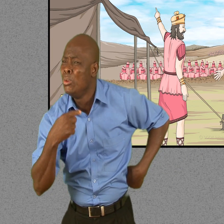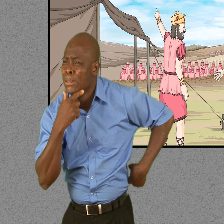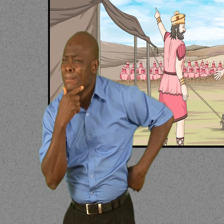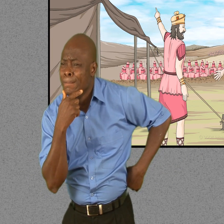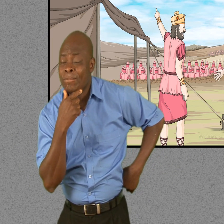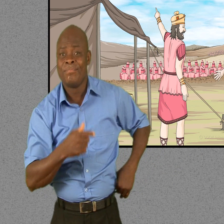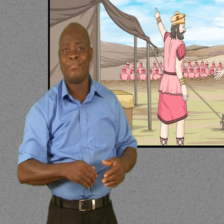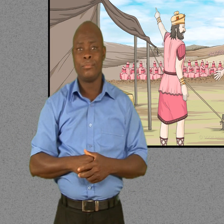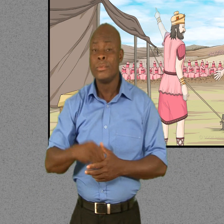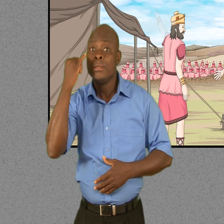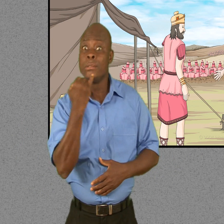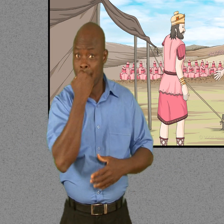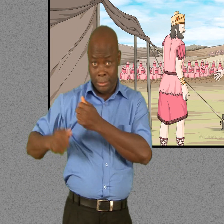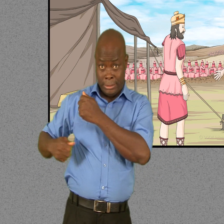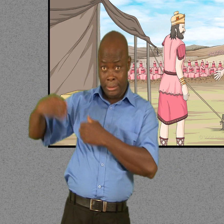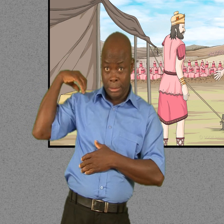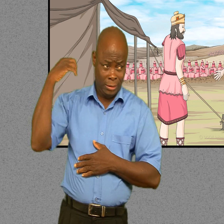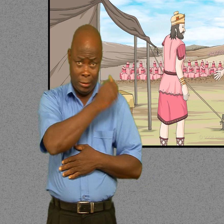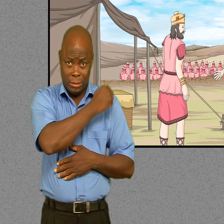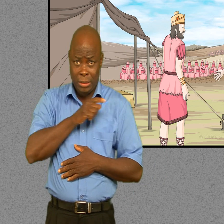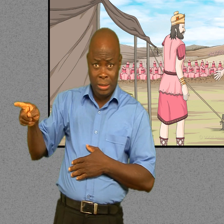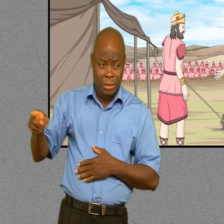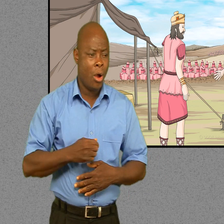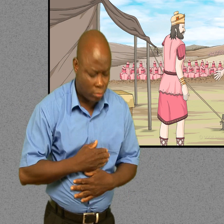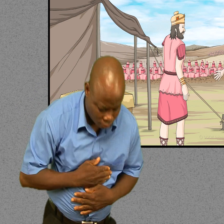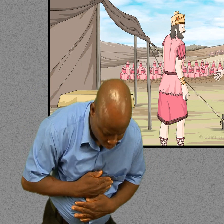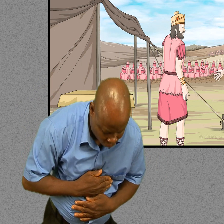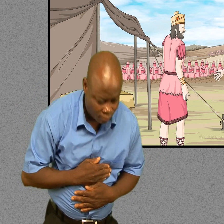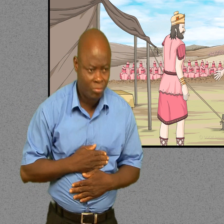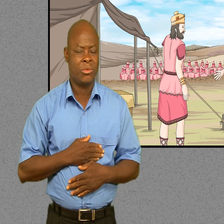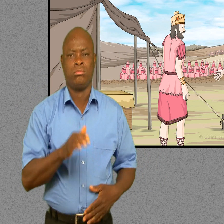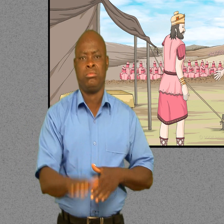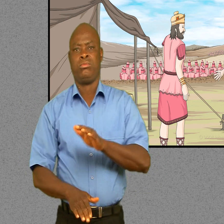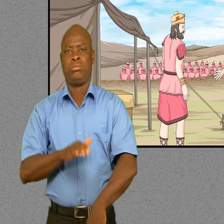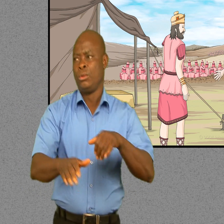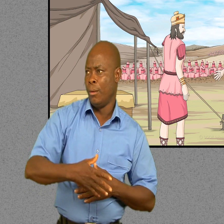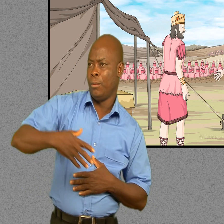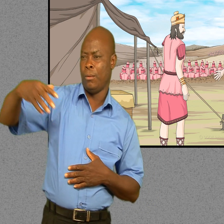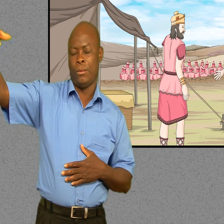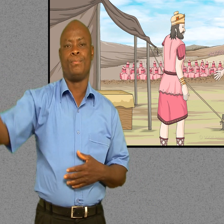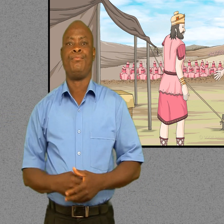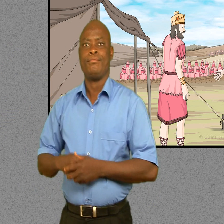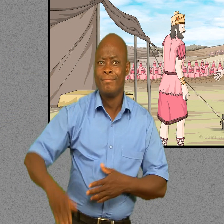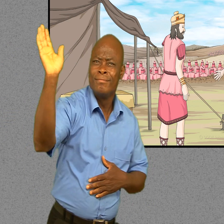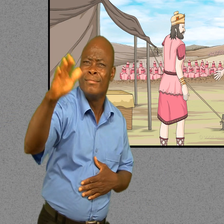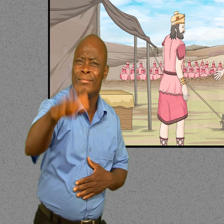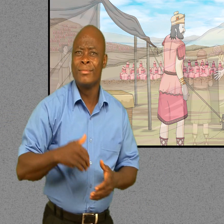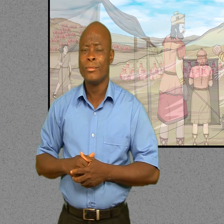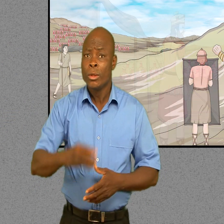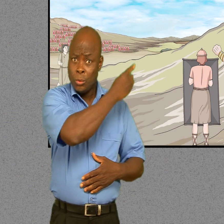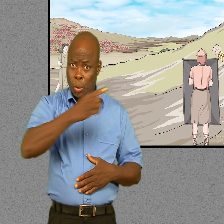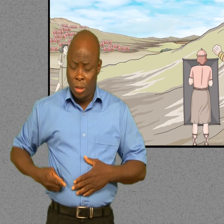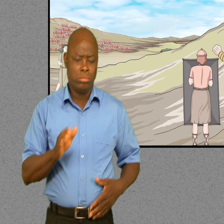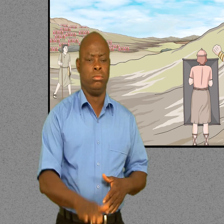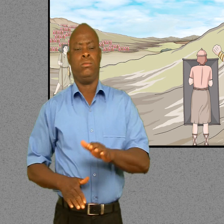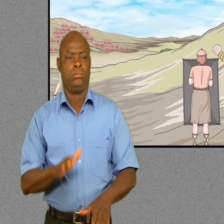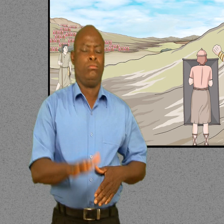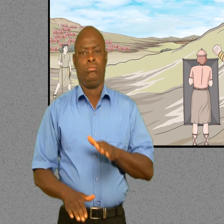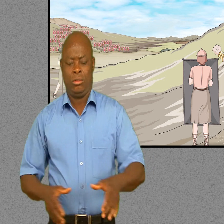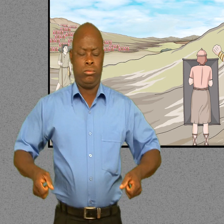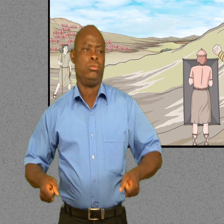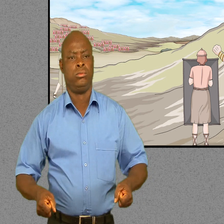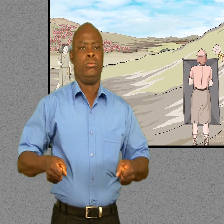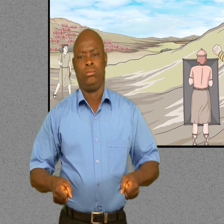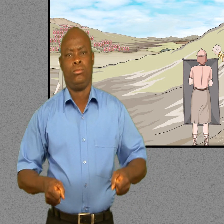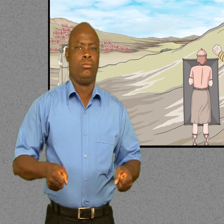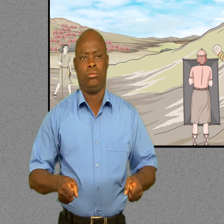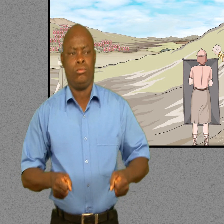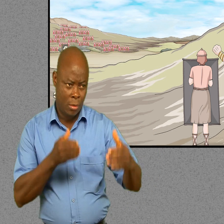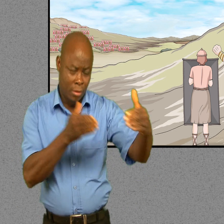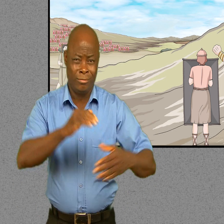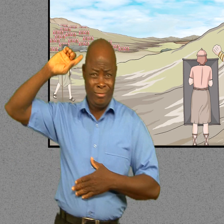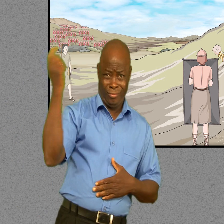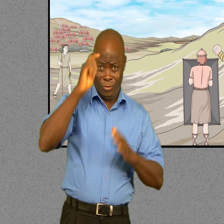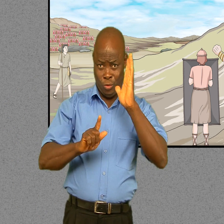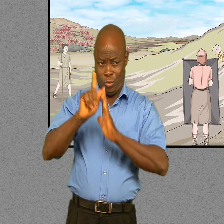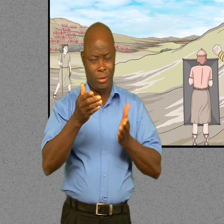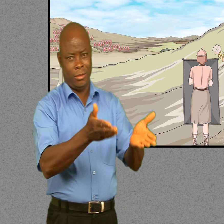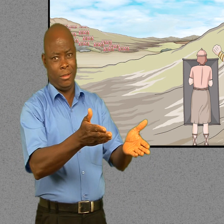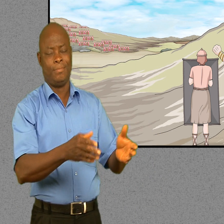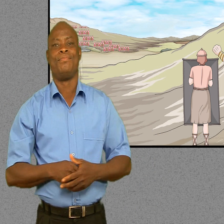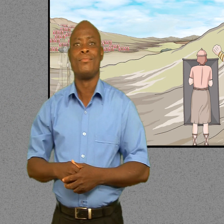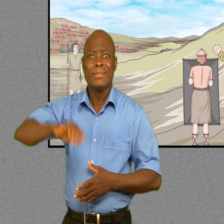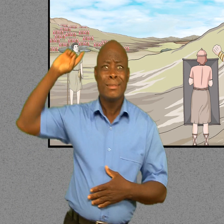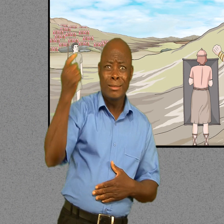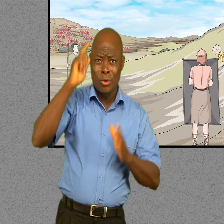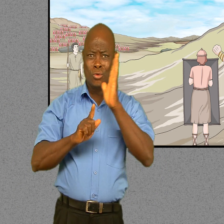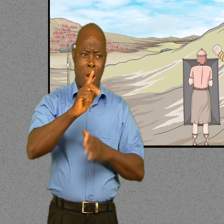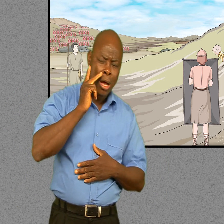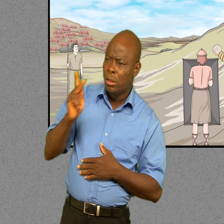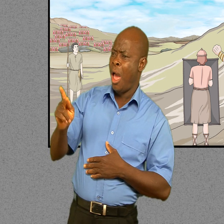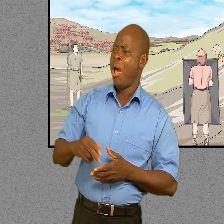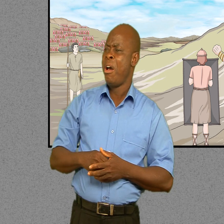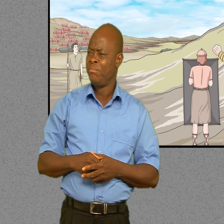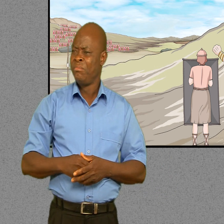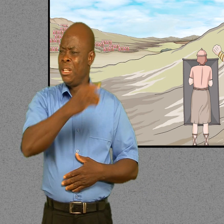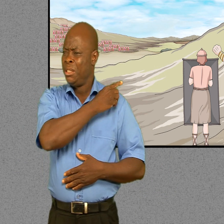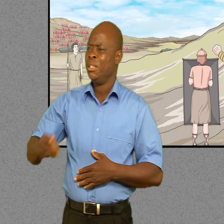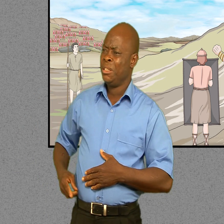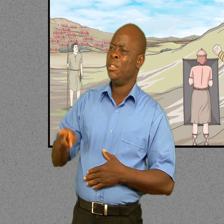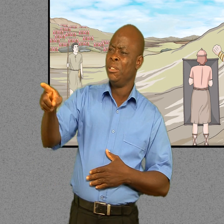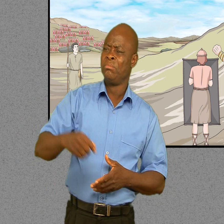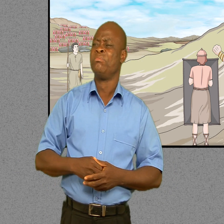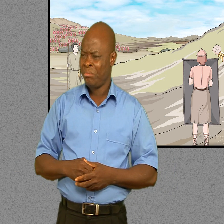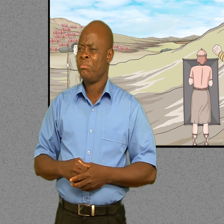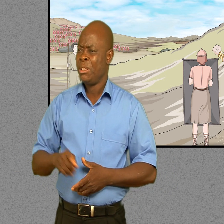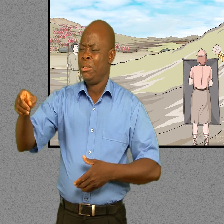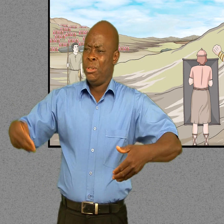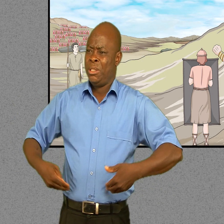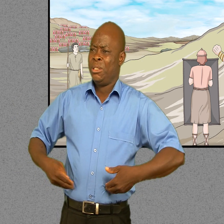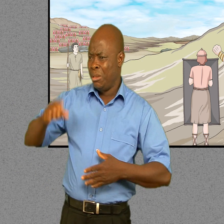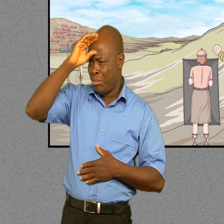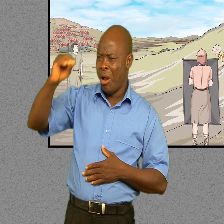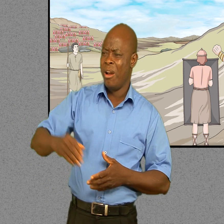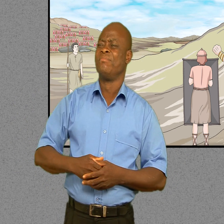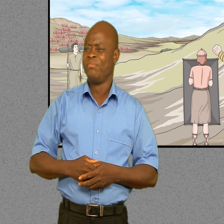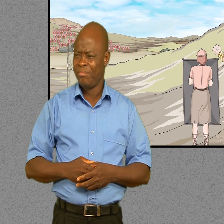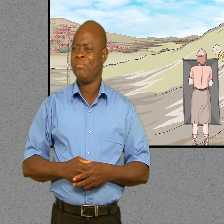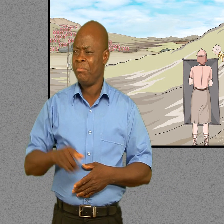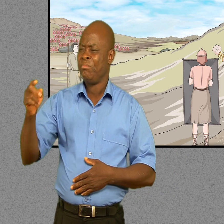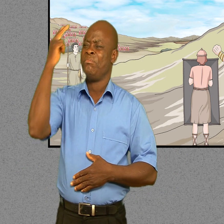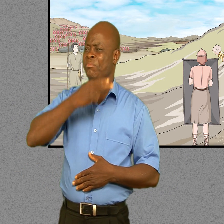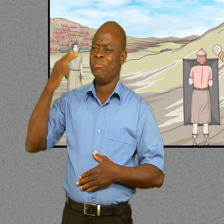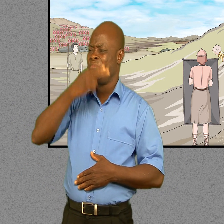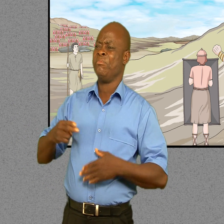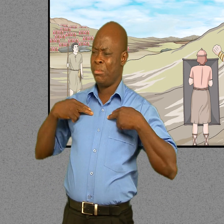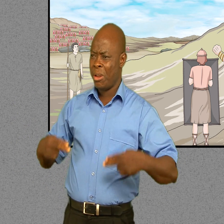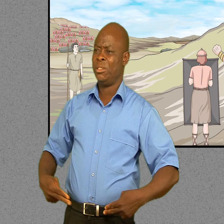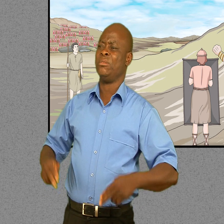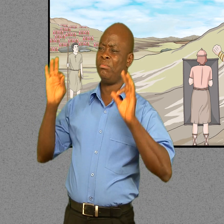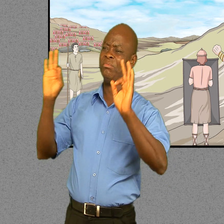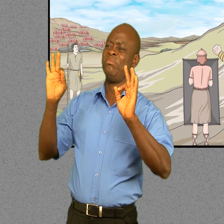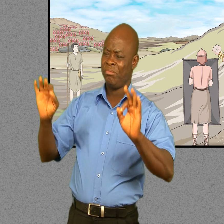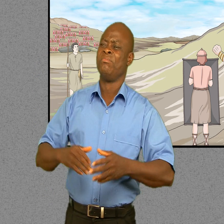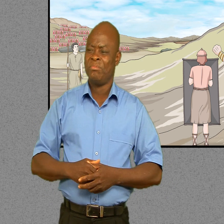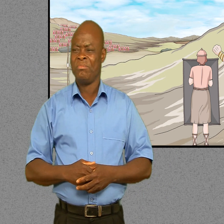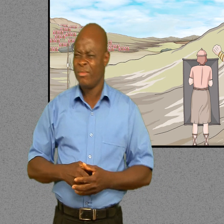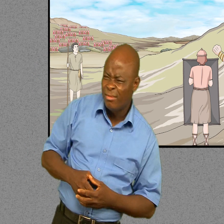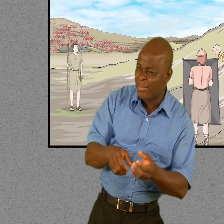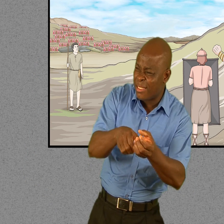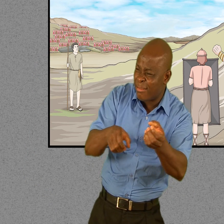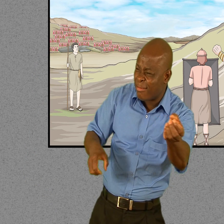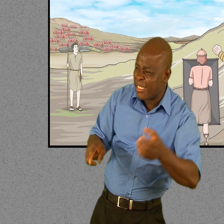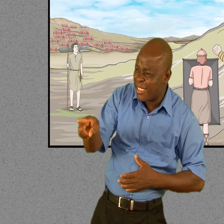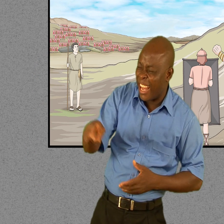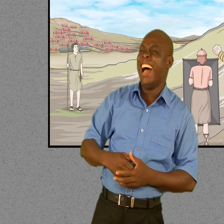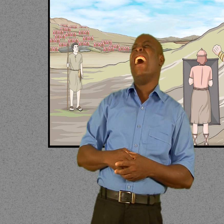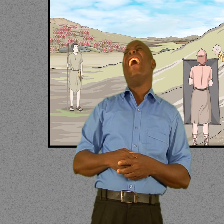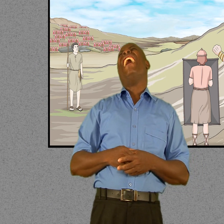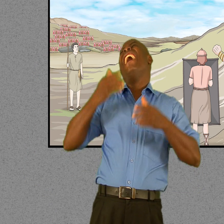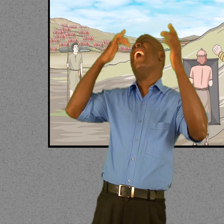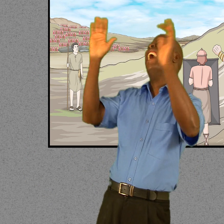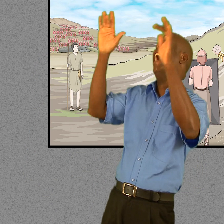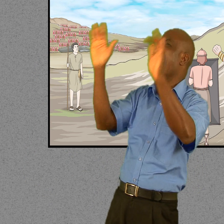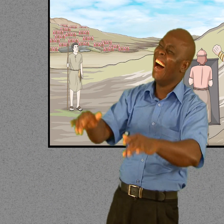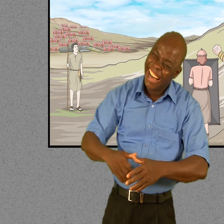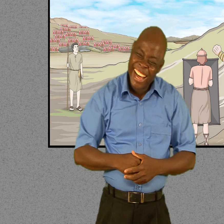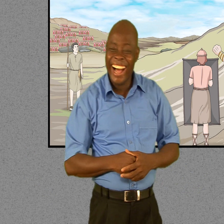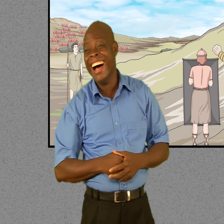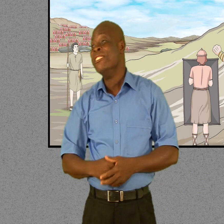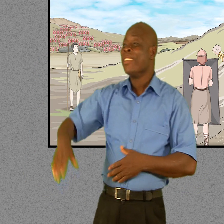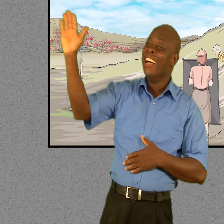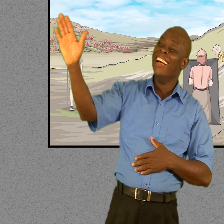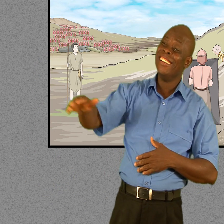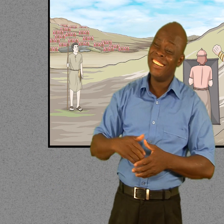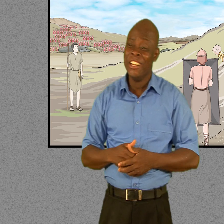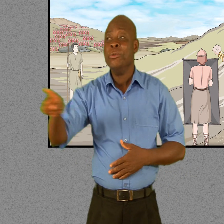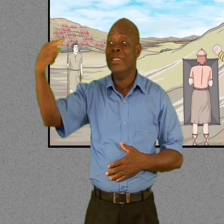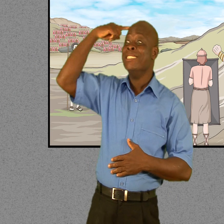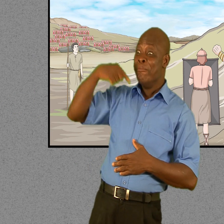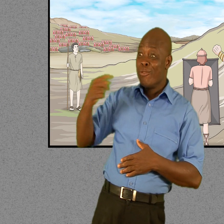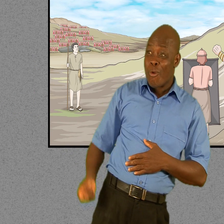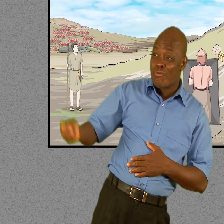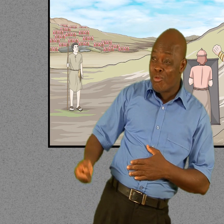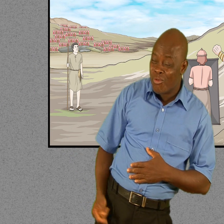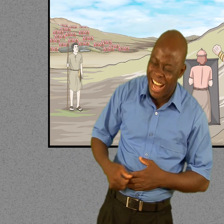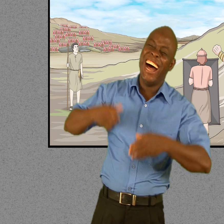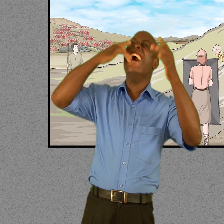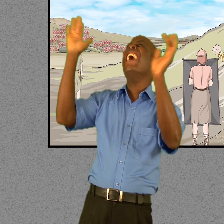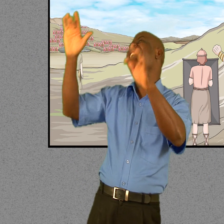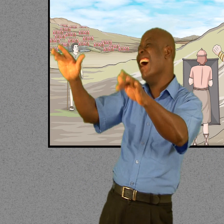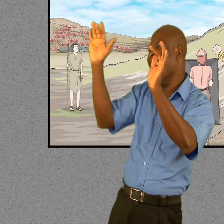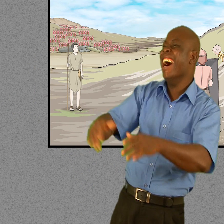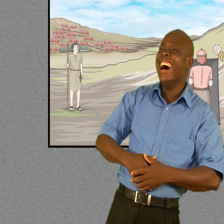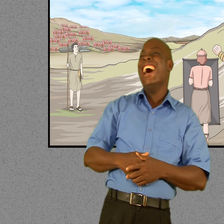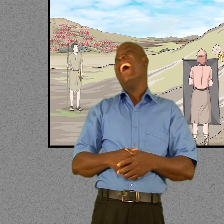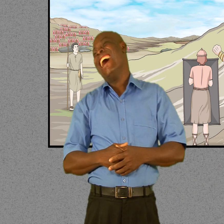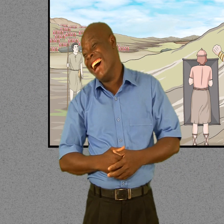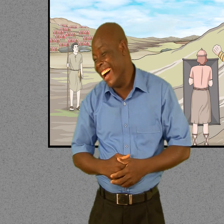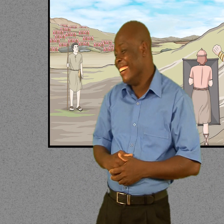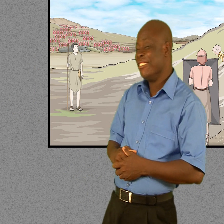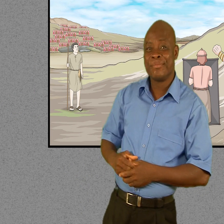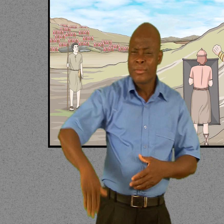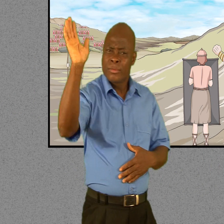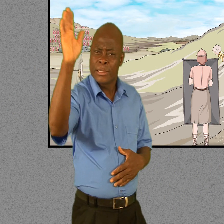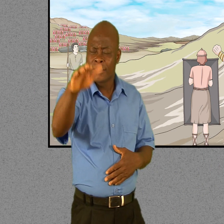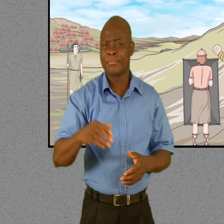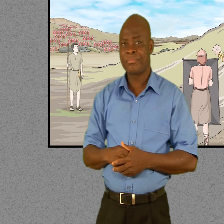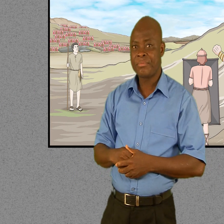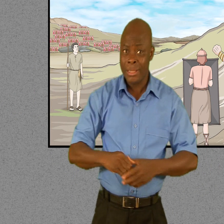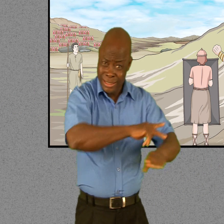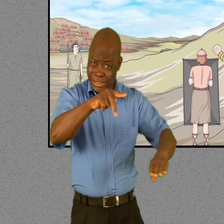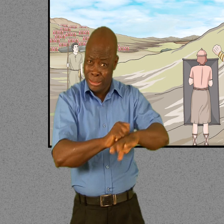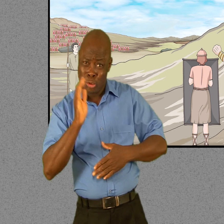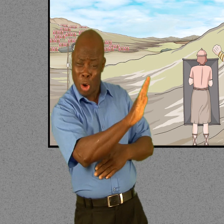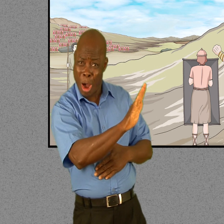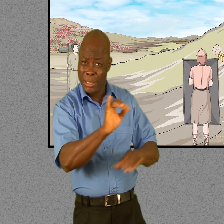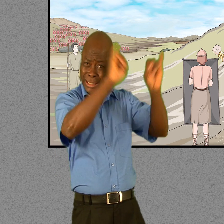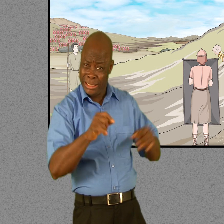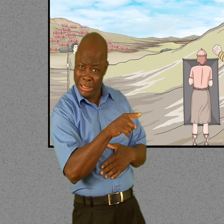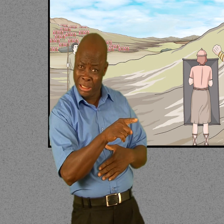And the Philistine cursed David by his gods. “Come here,” he called to David, “and I will give your flesh to the birds of the air and the beasts of the field!”